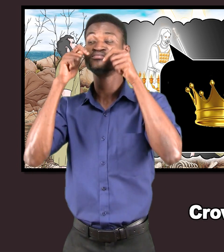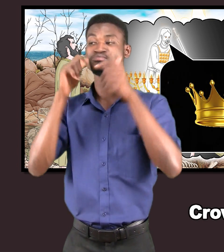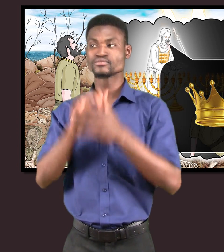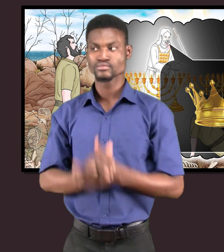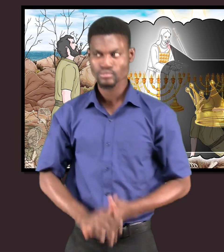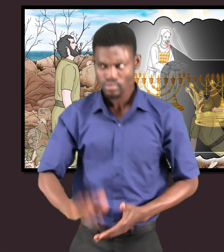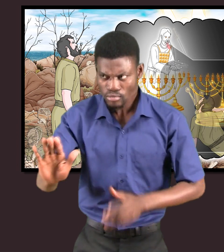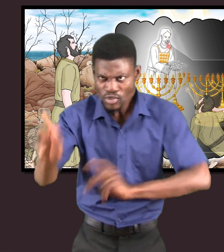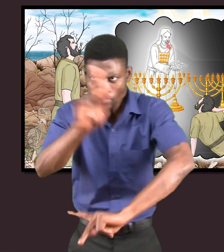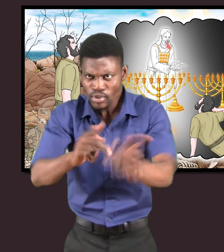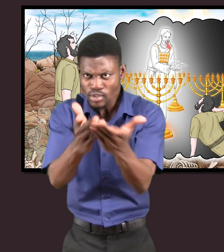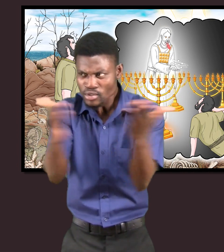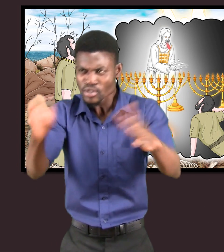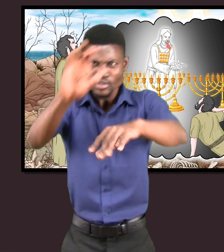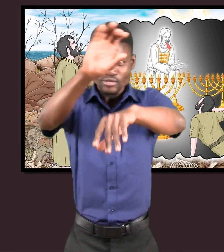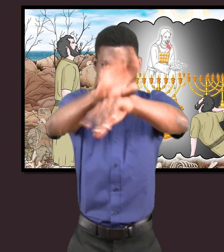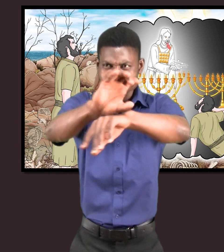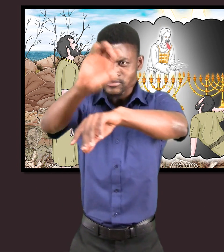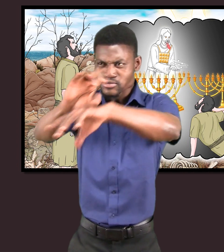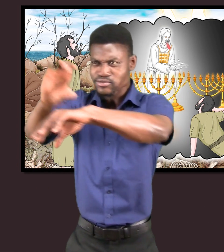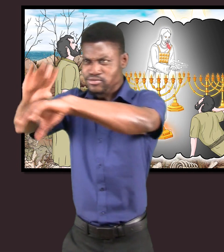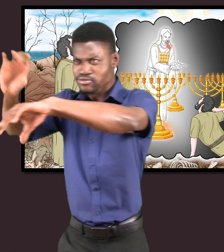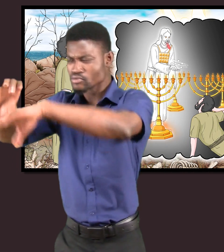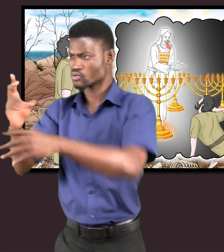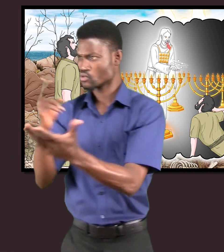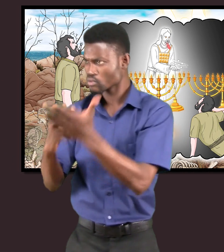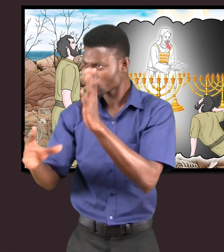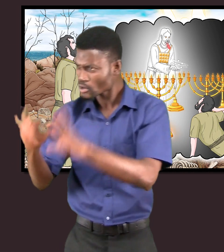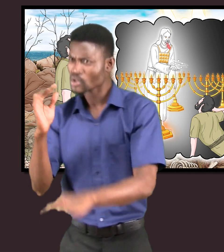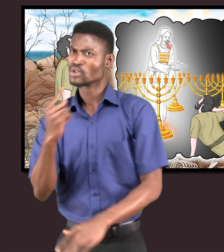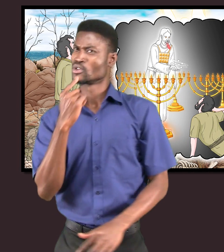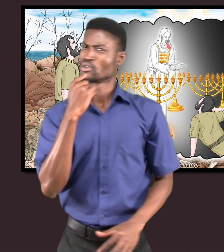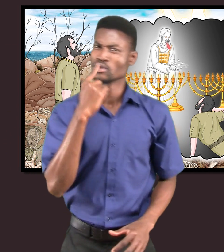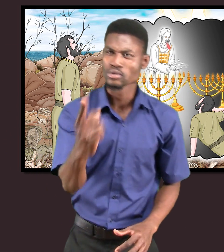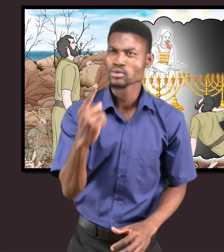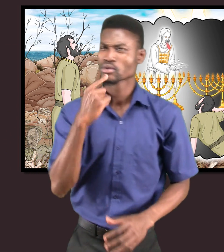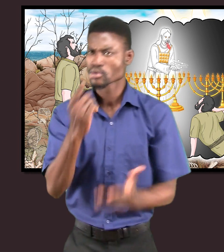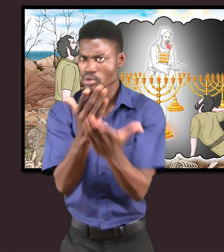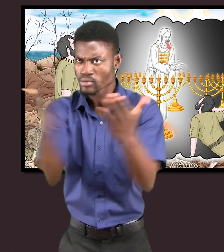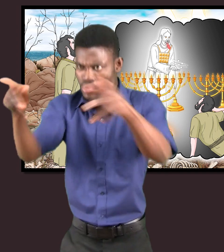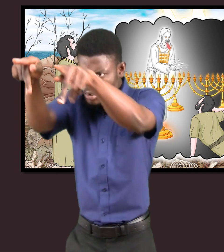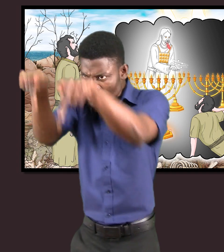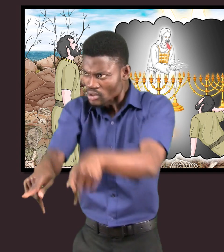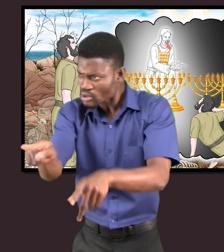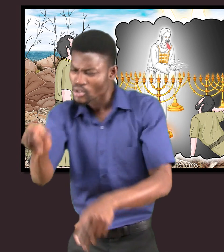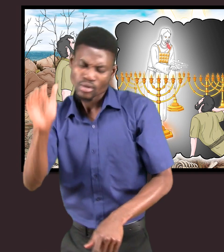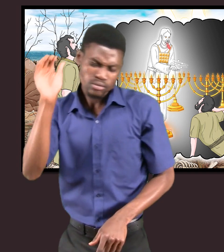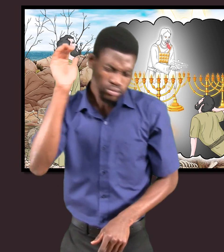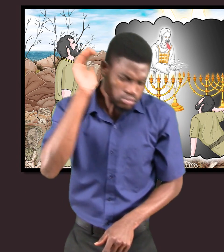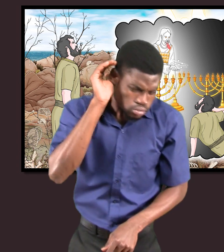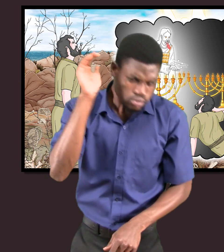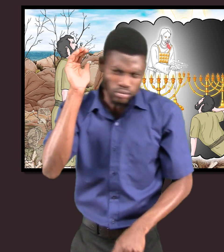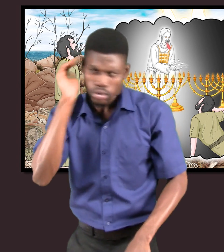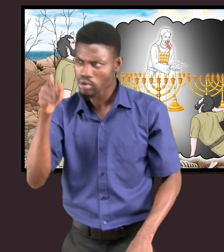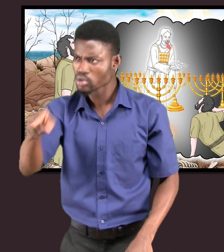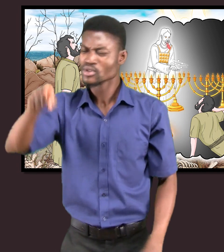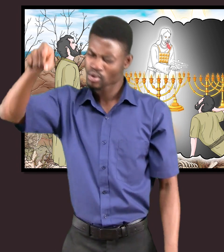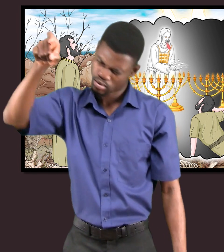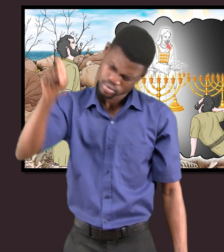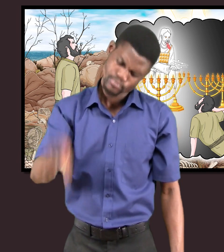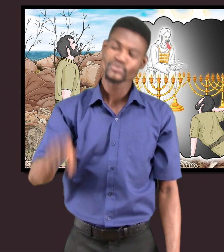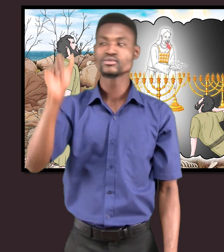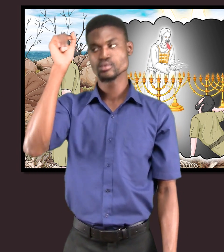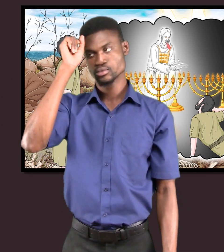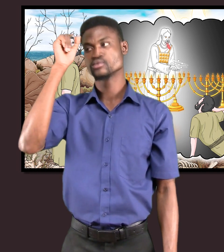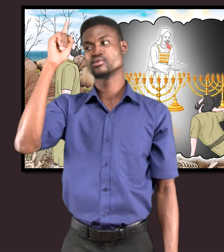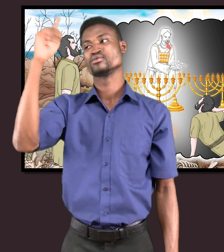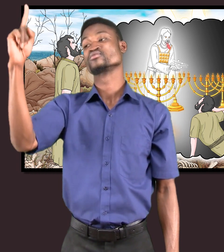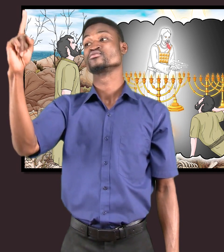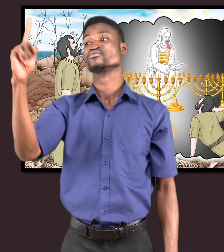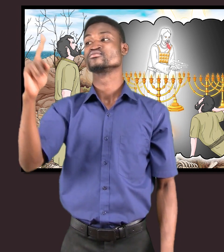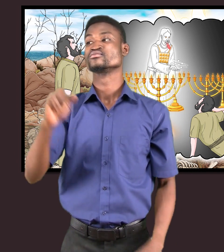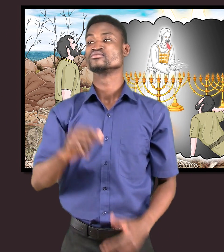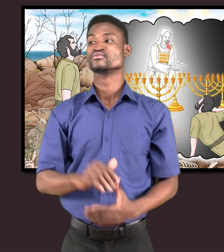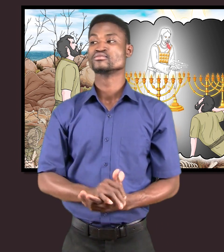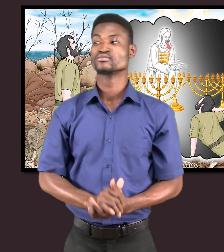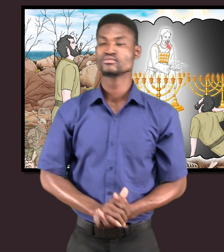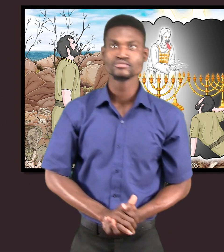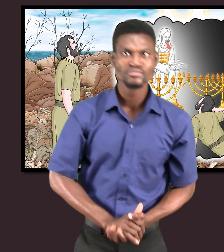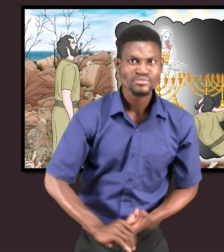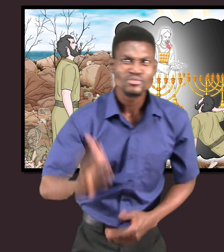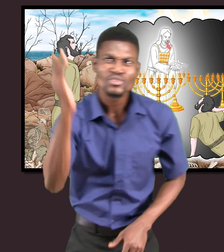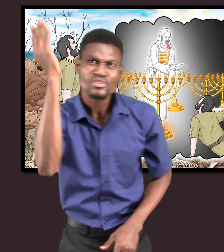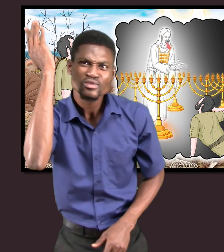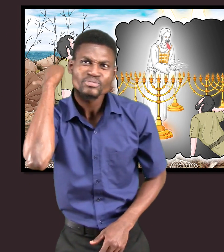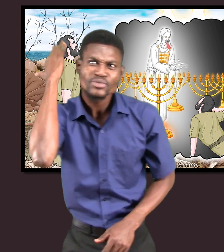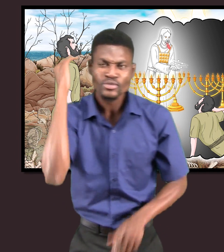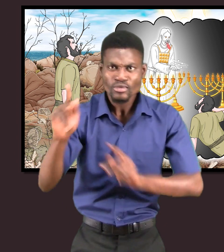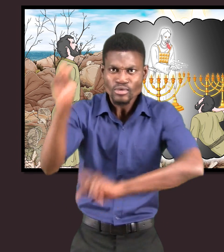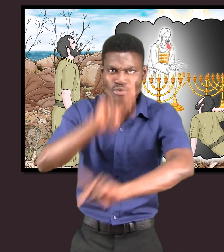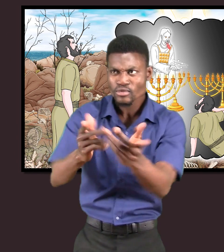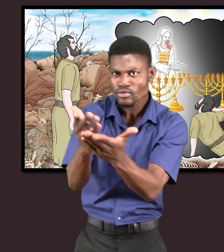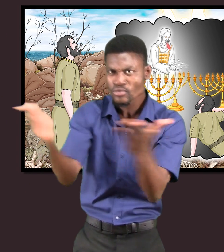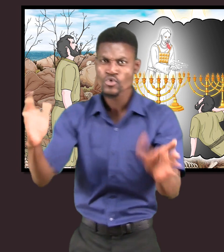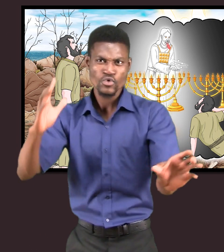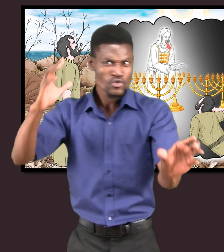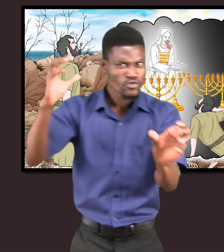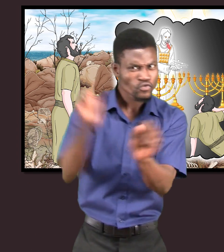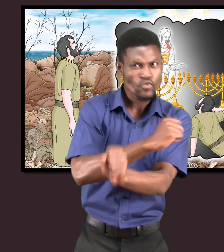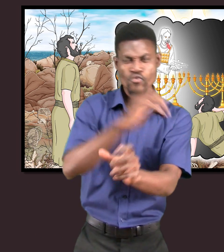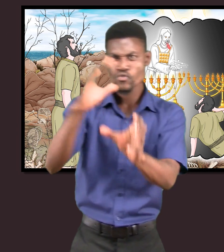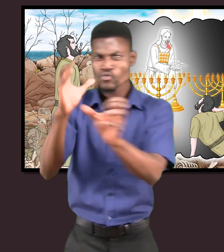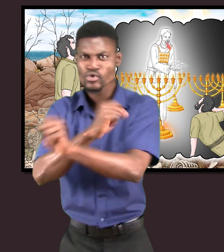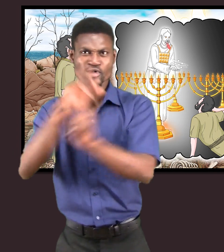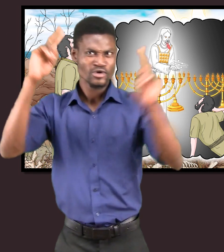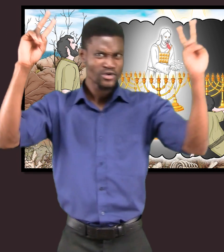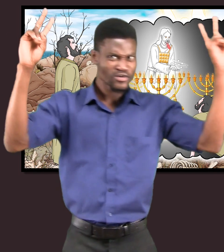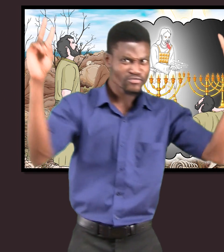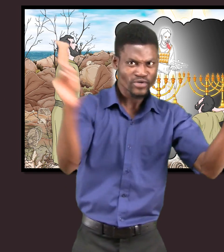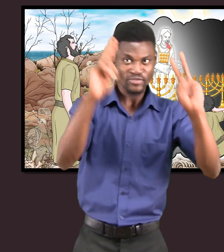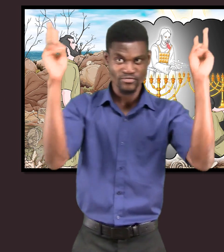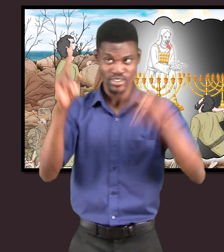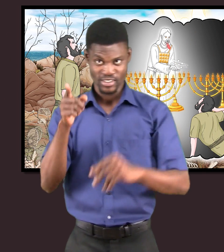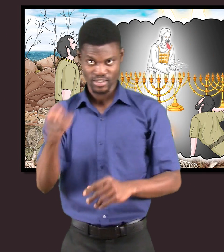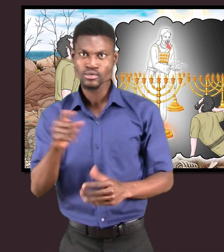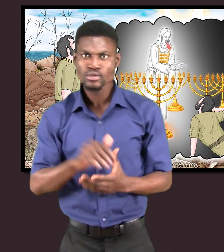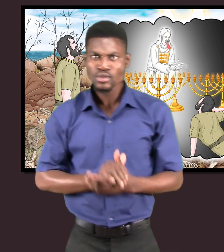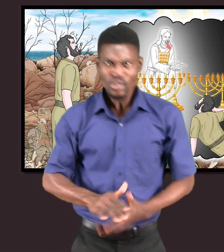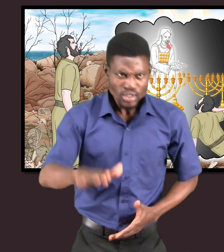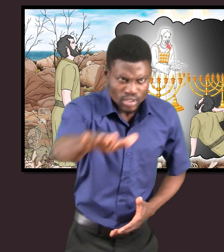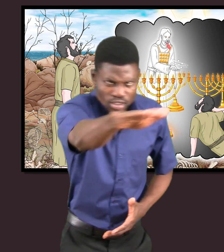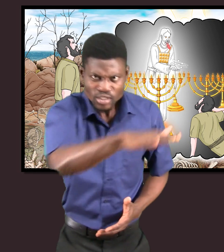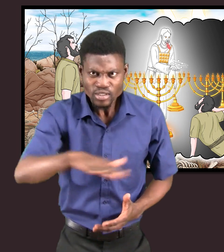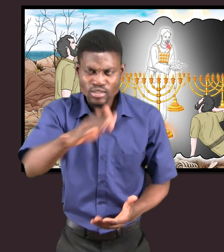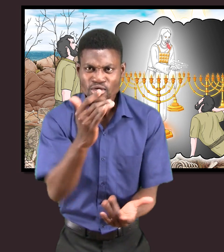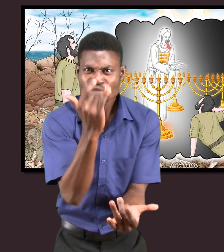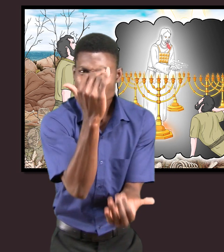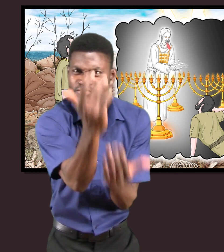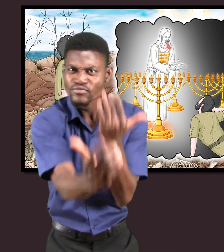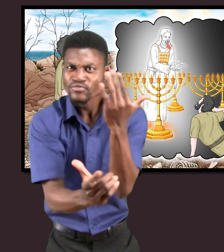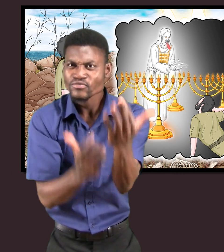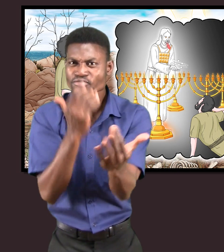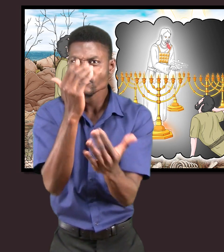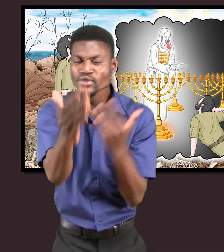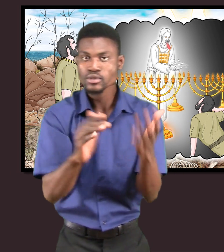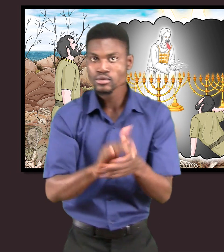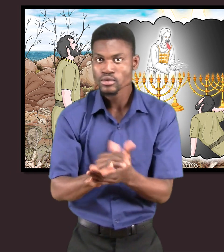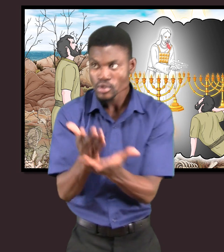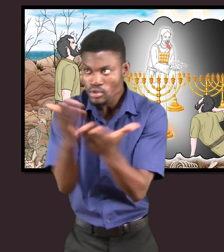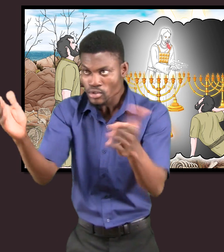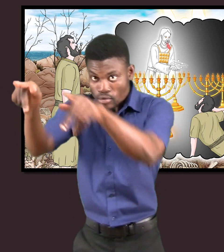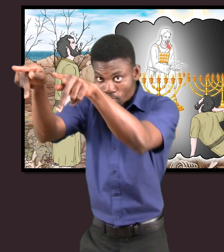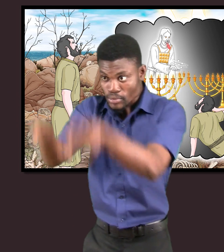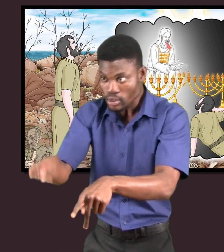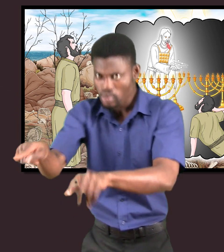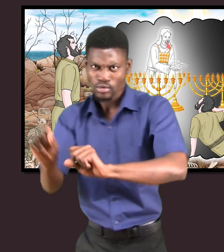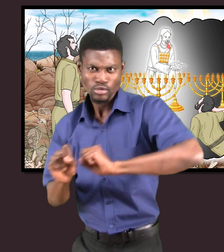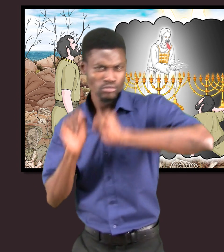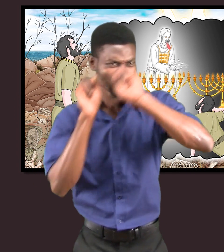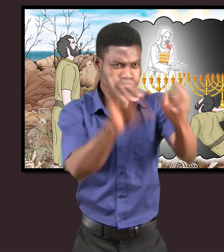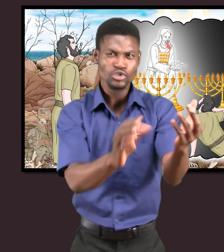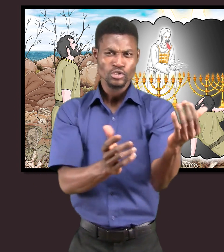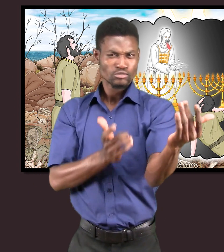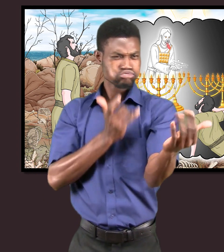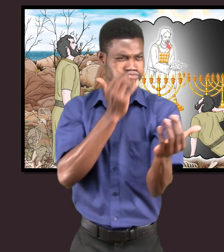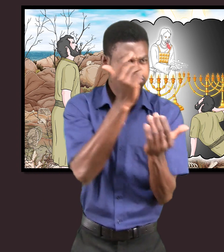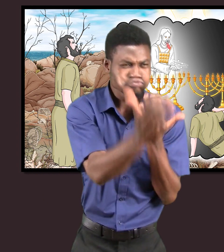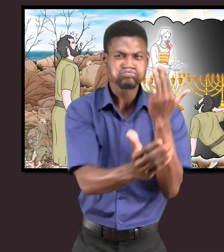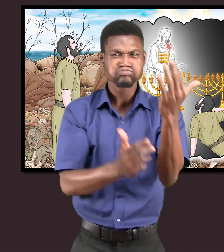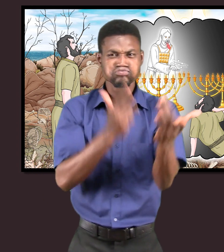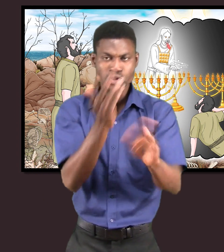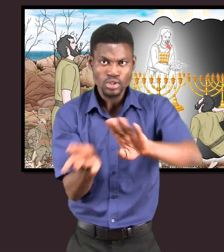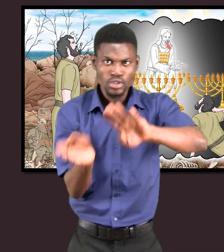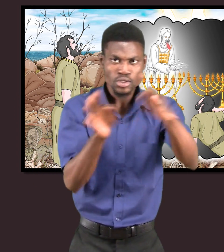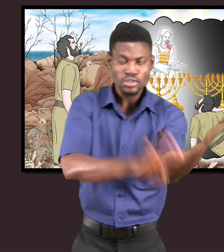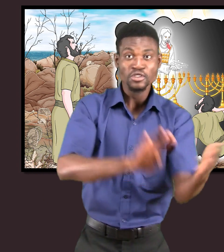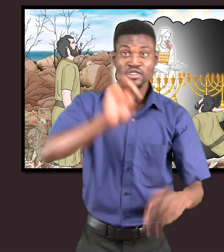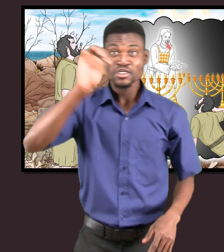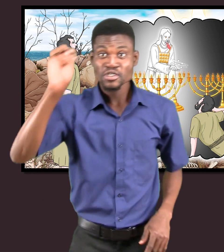He who has an ear, let him hear what the Spirit says to the churches.